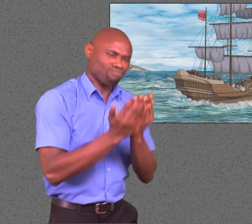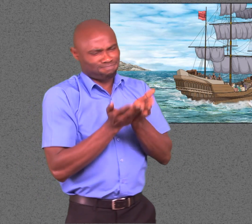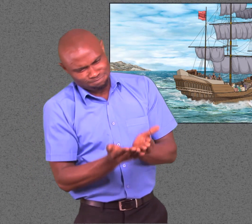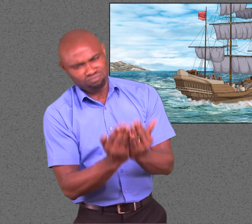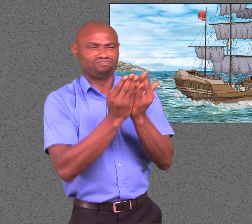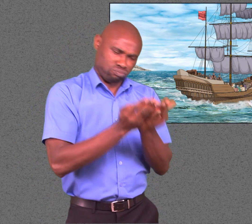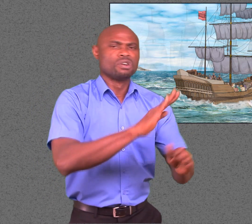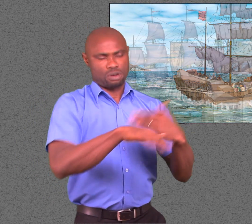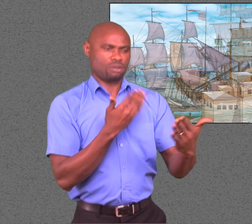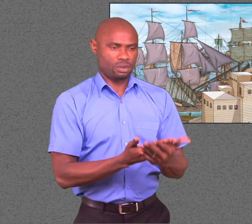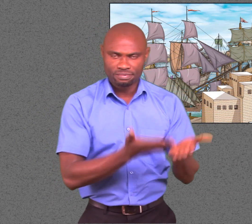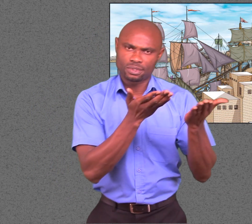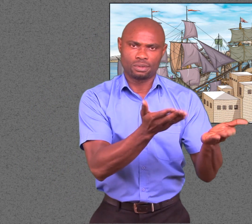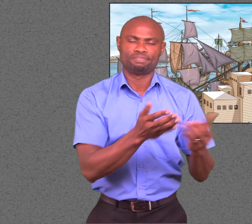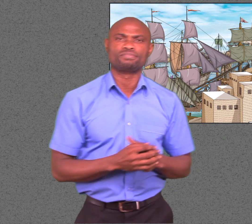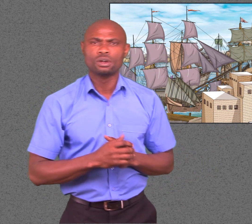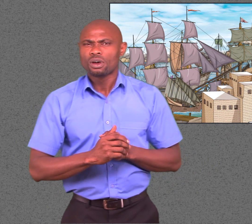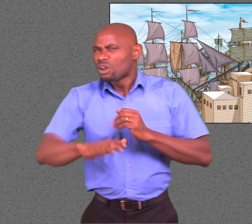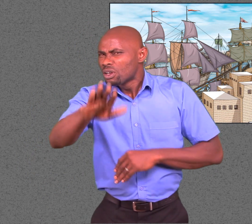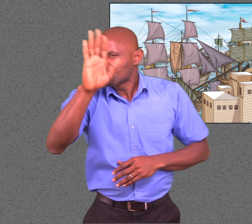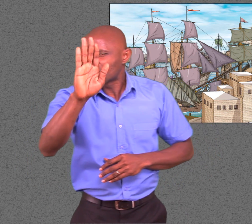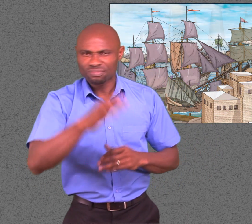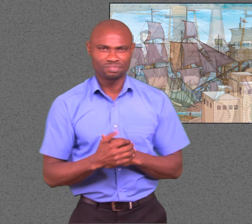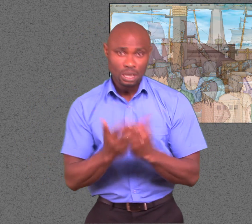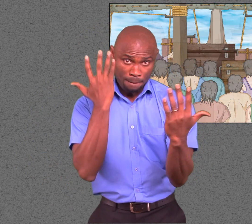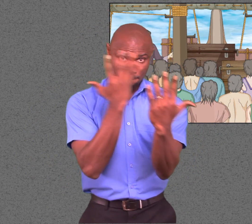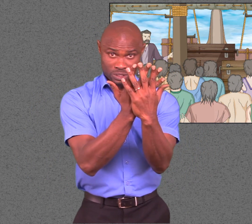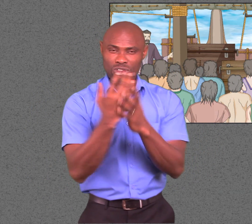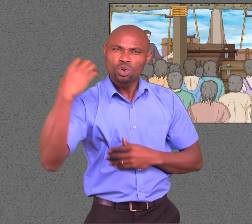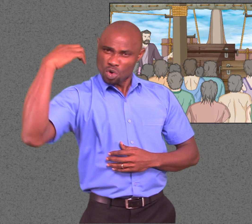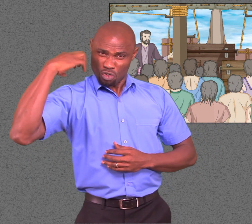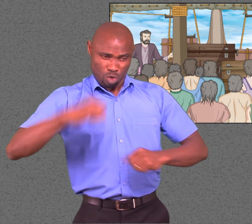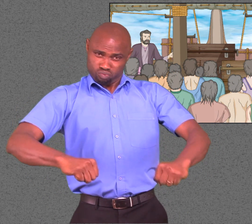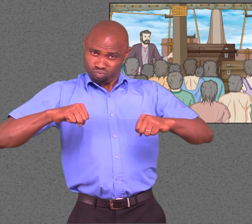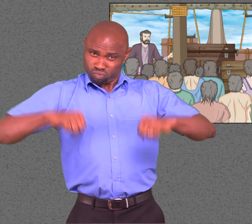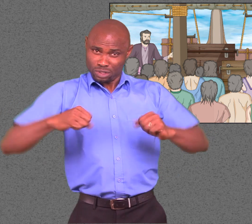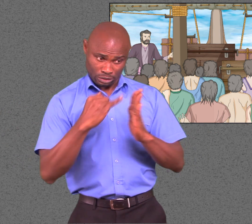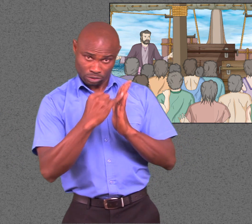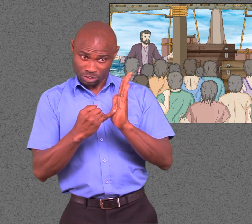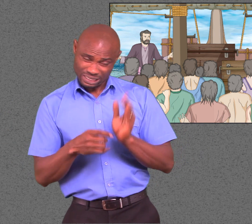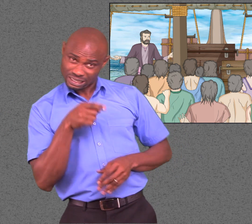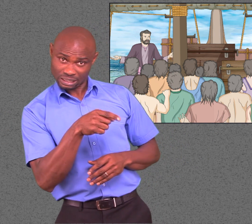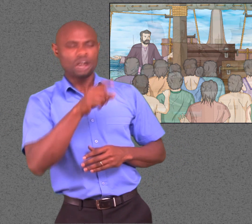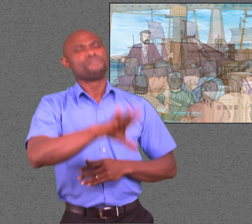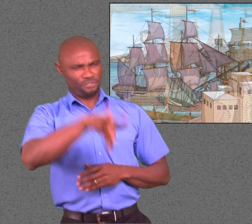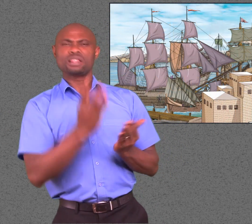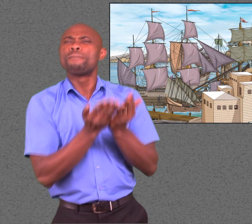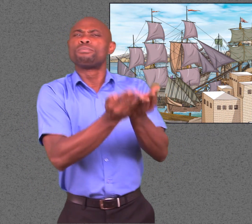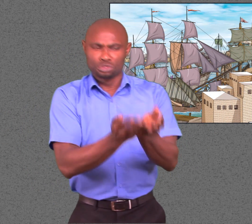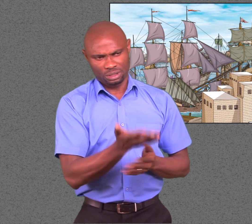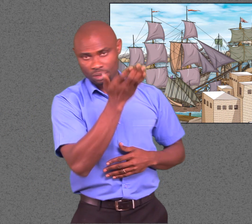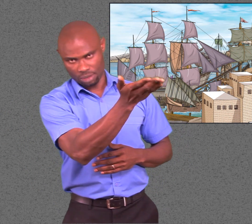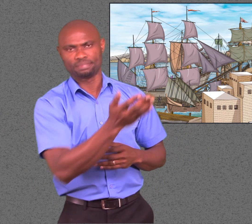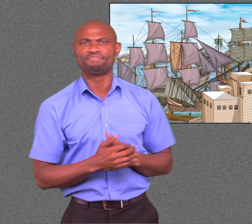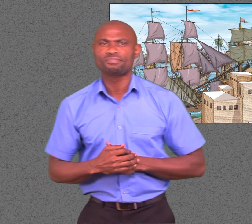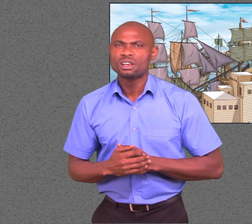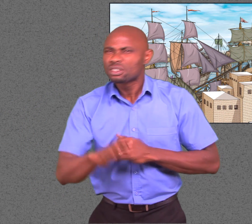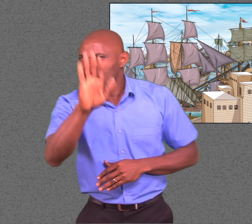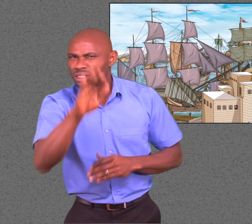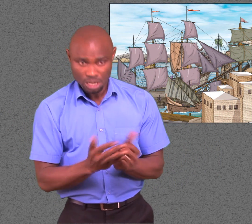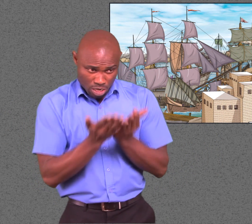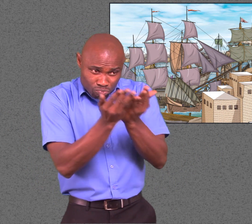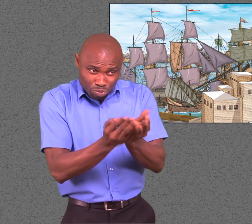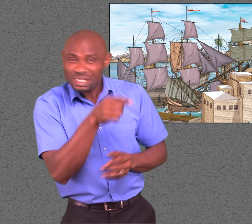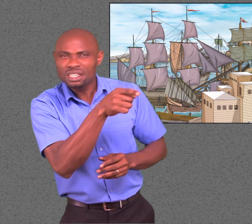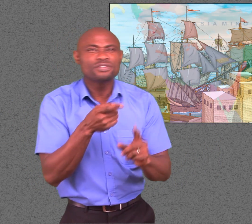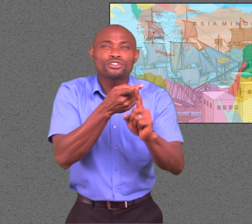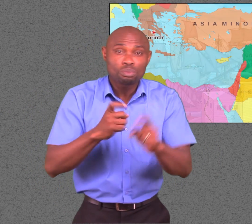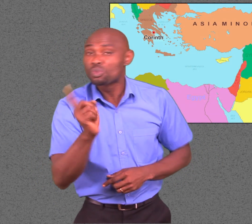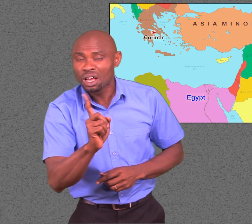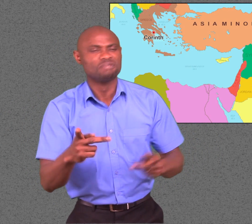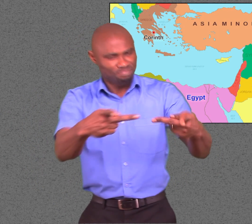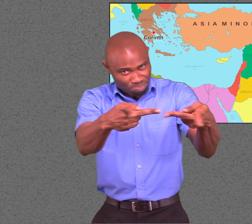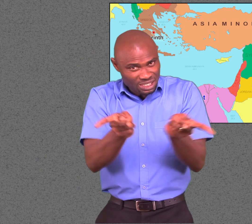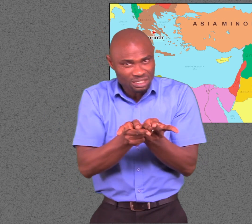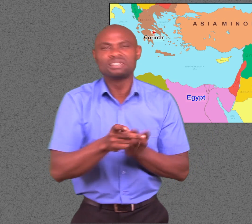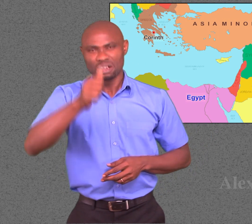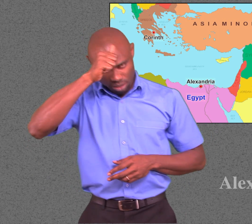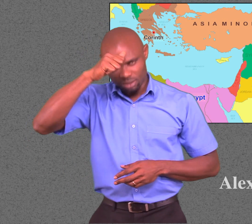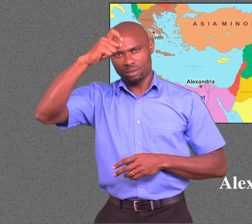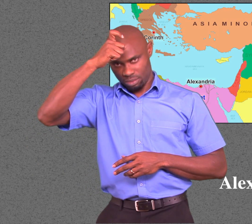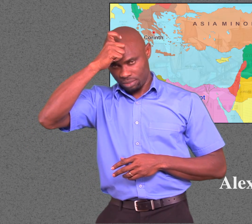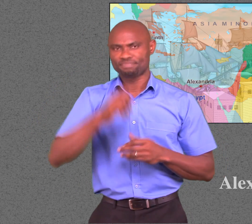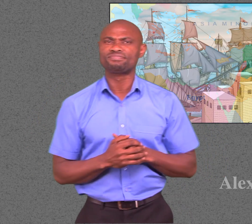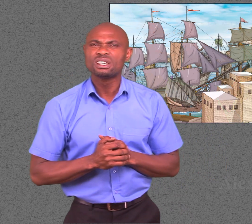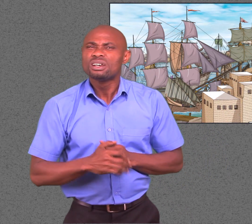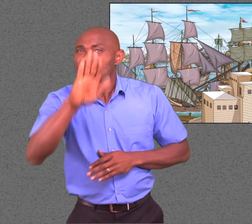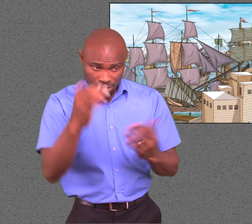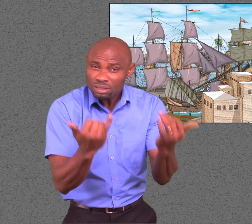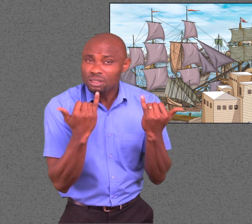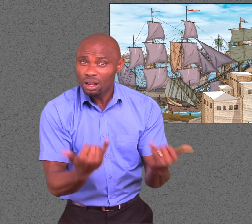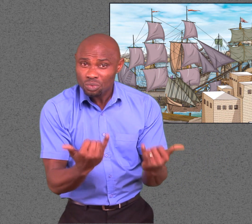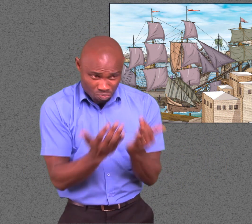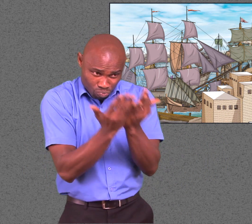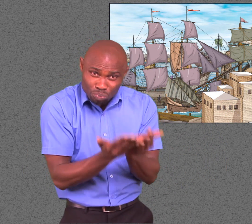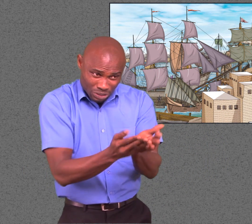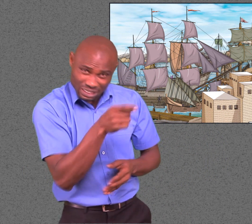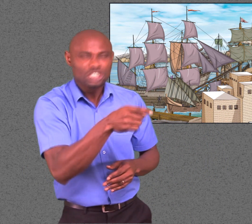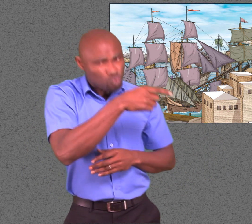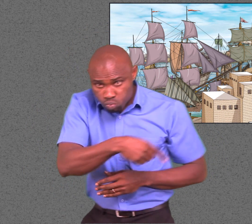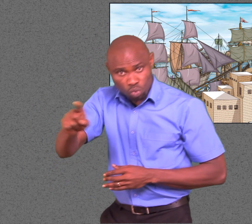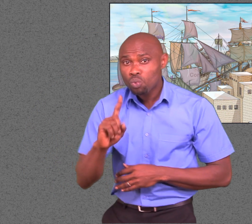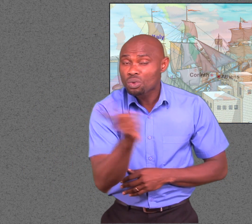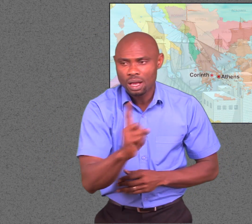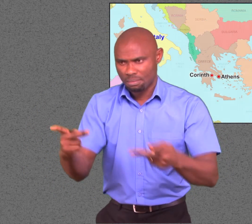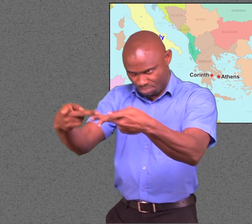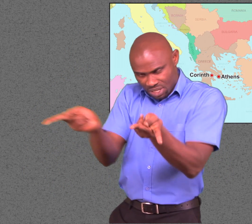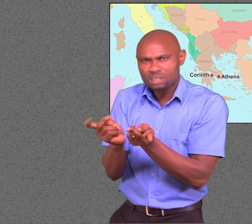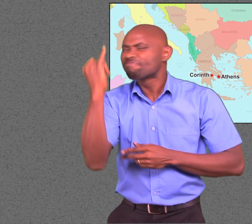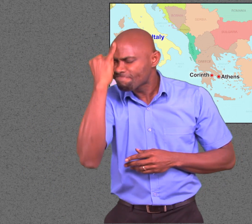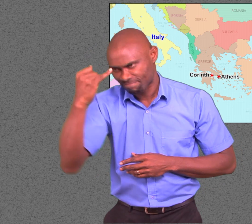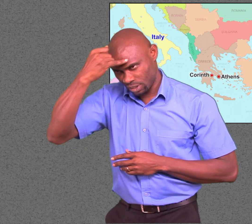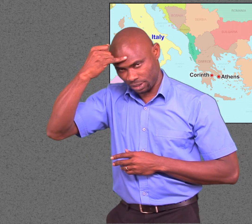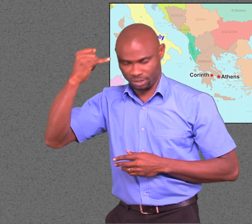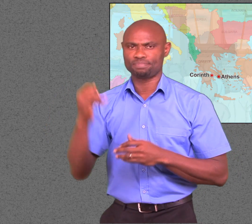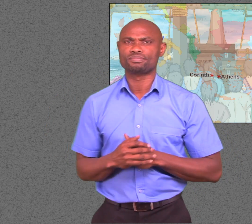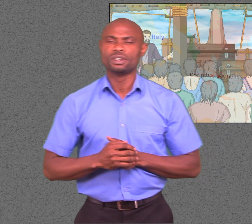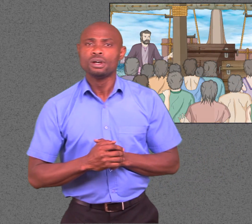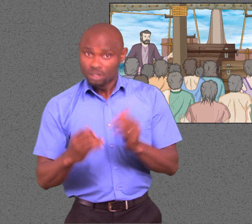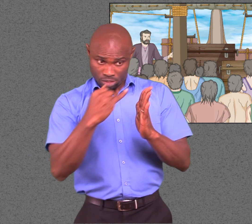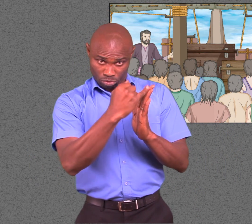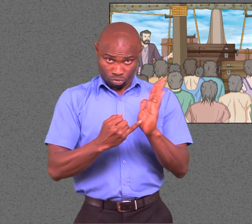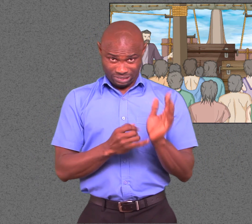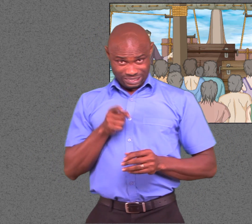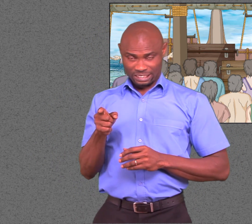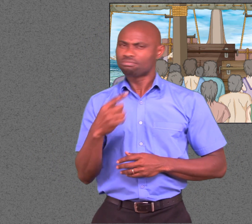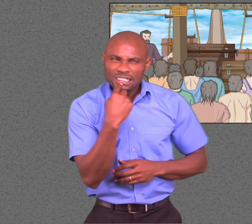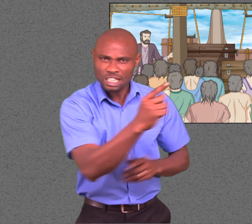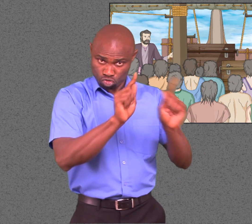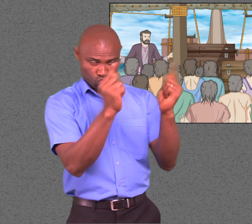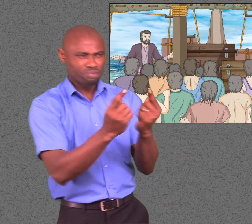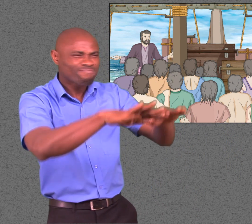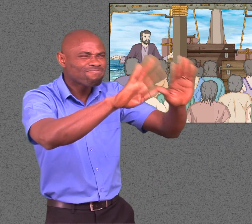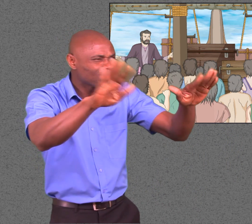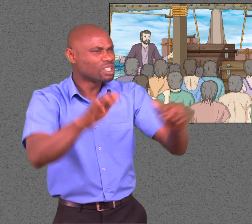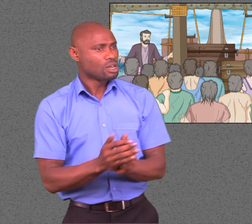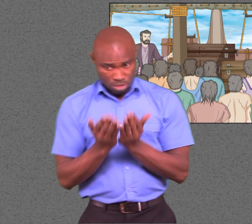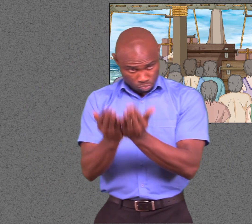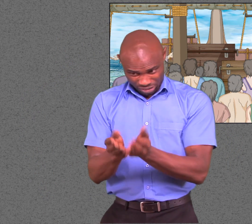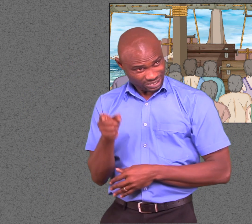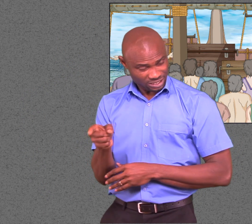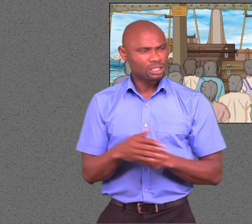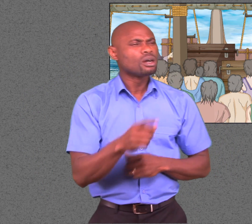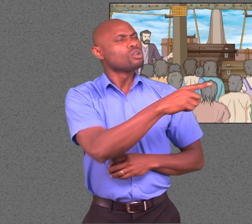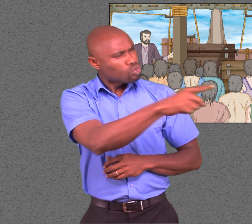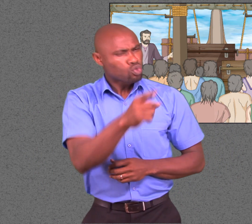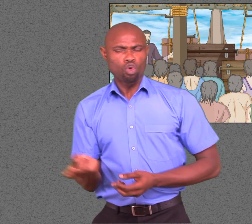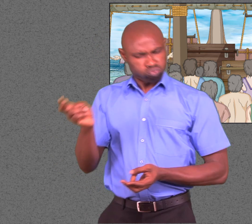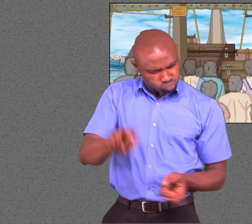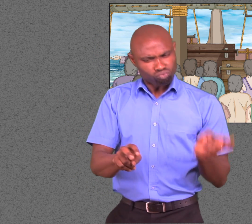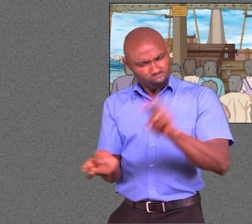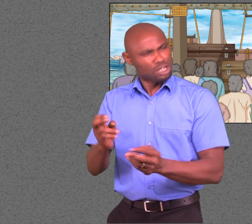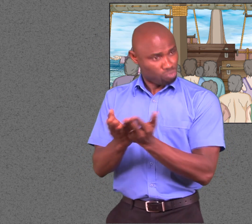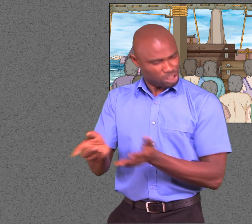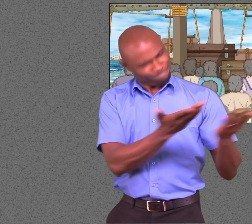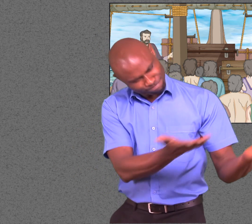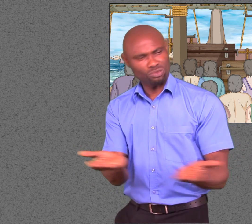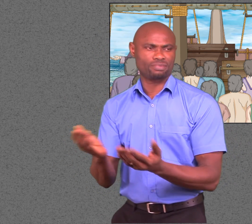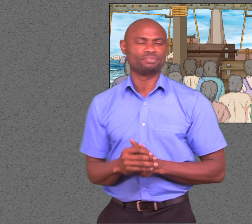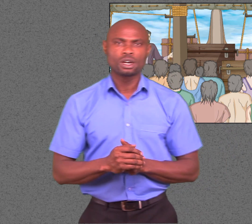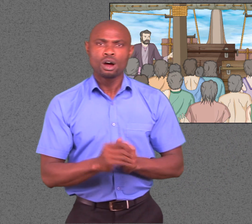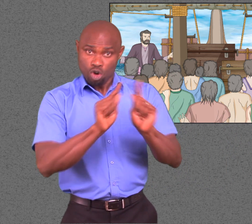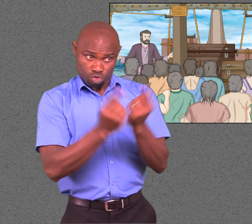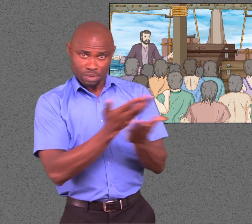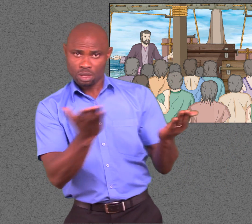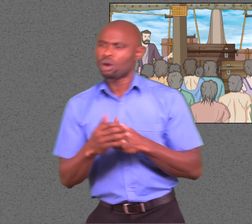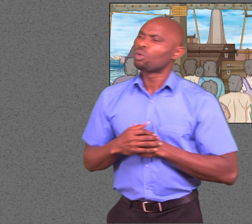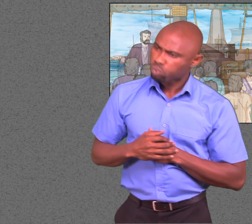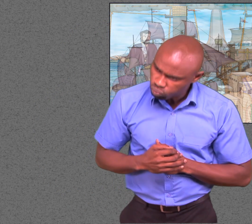There the centurion found an Alexandrian ship sailing for Italy and put us on board.